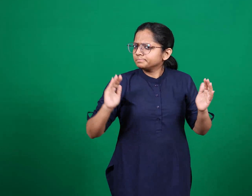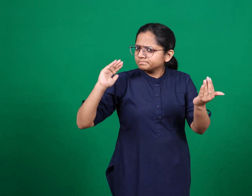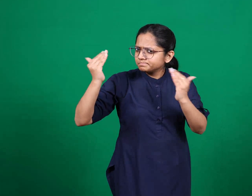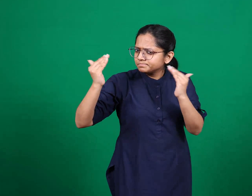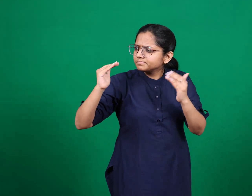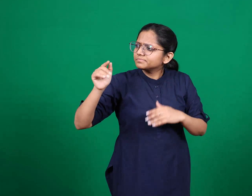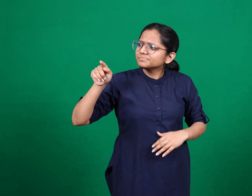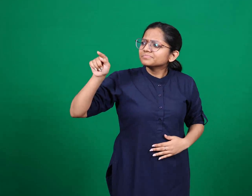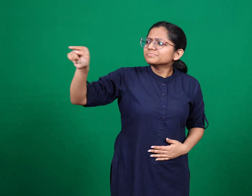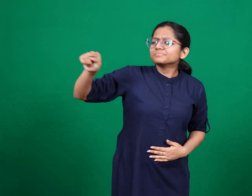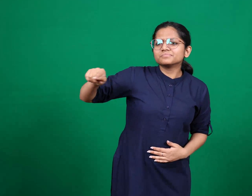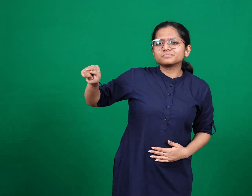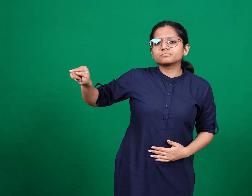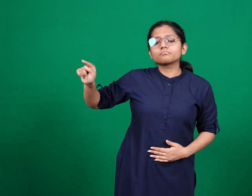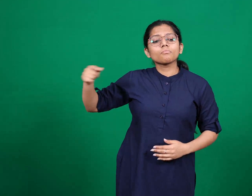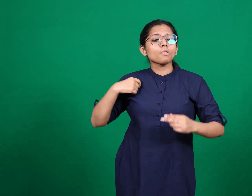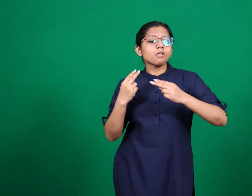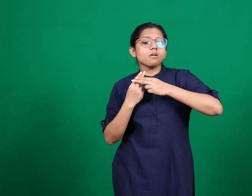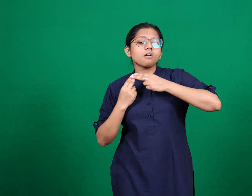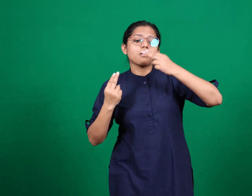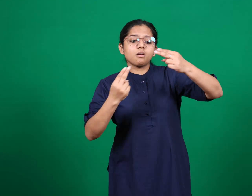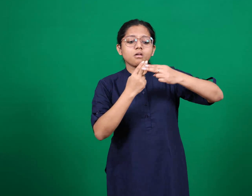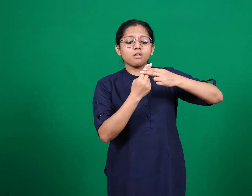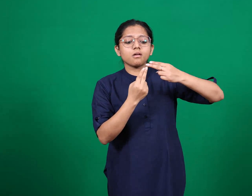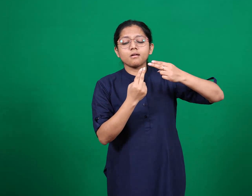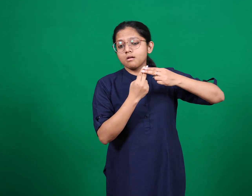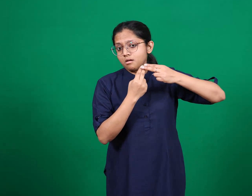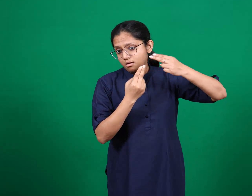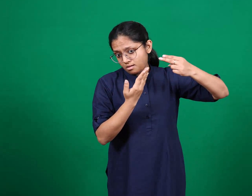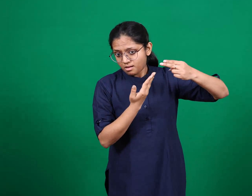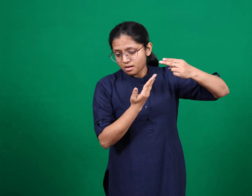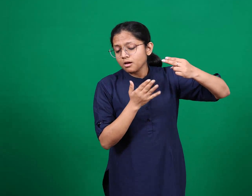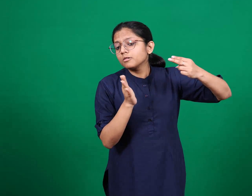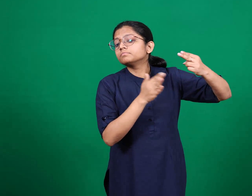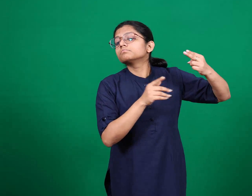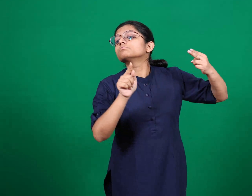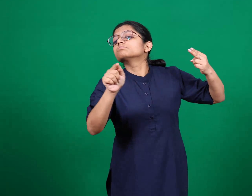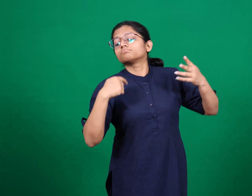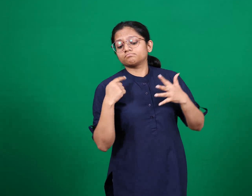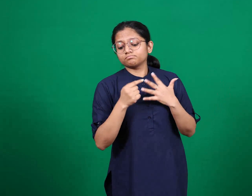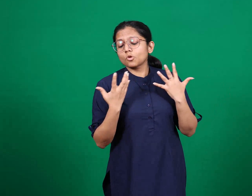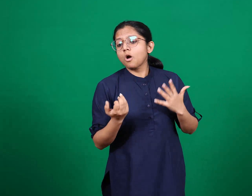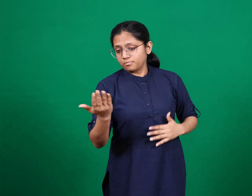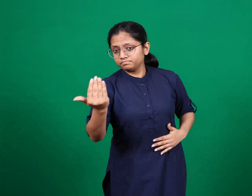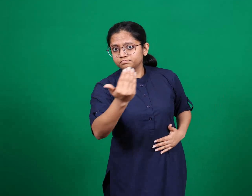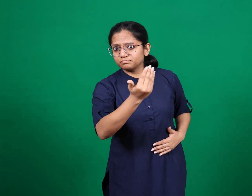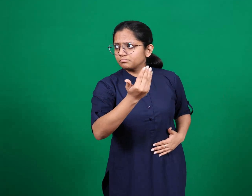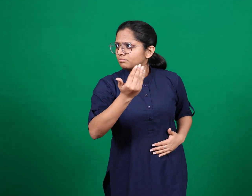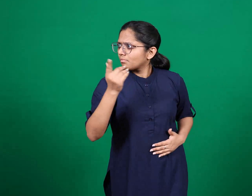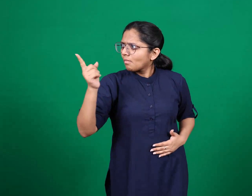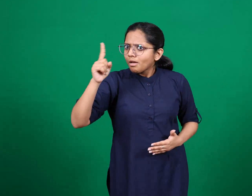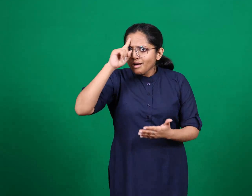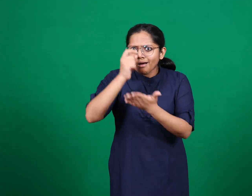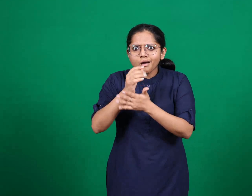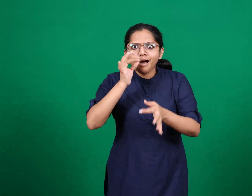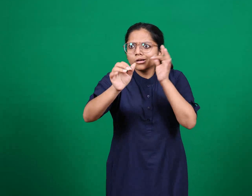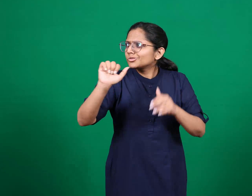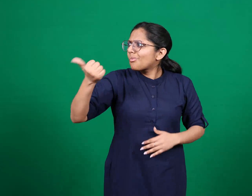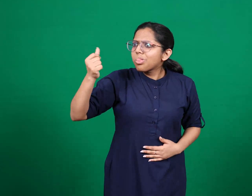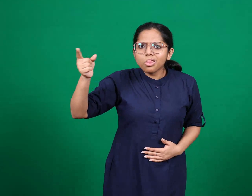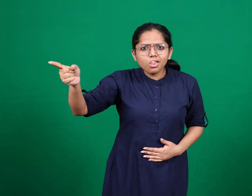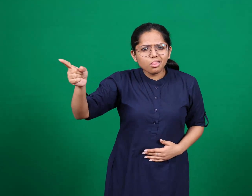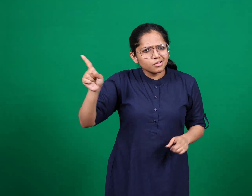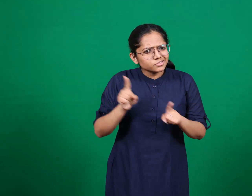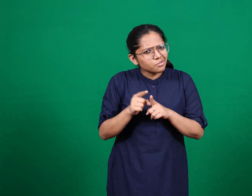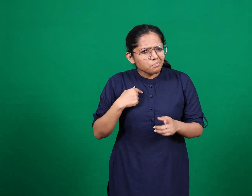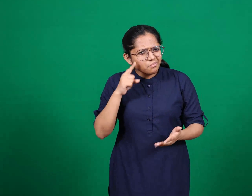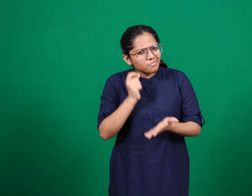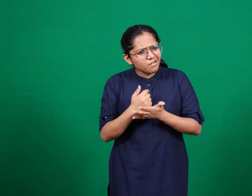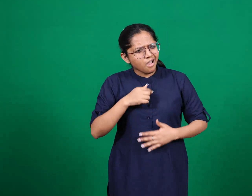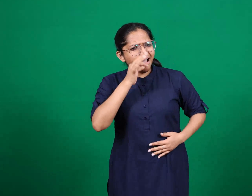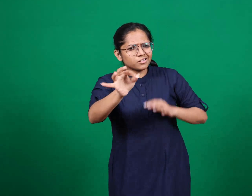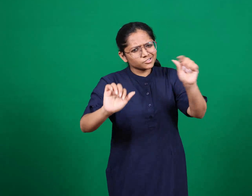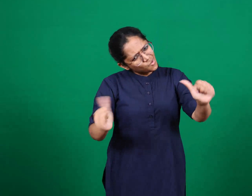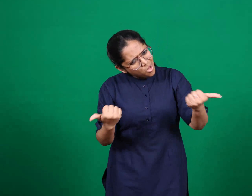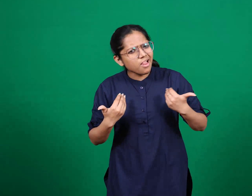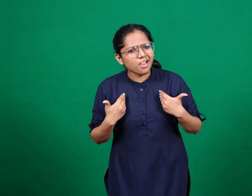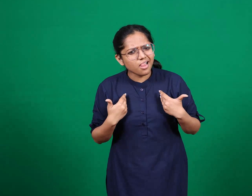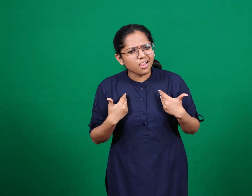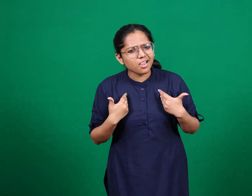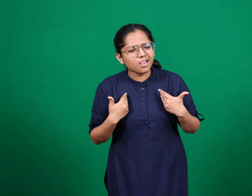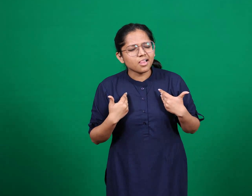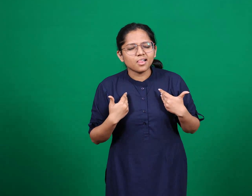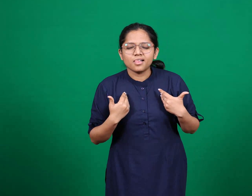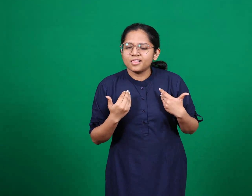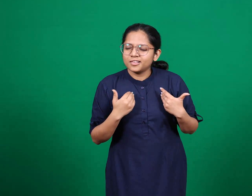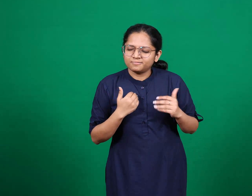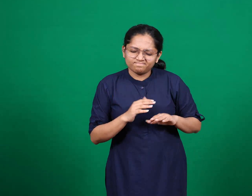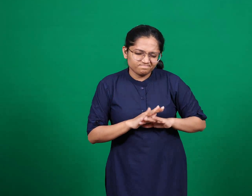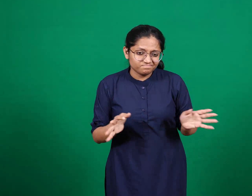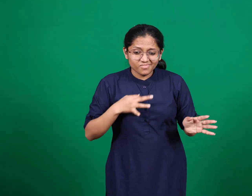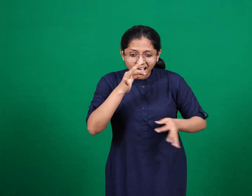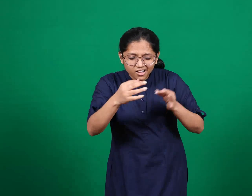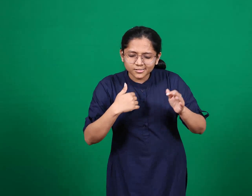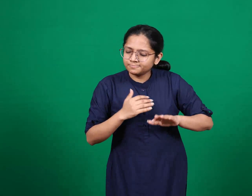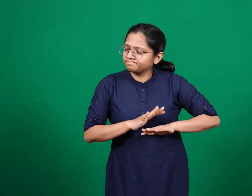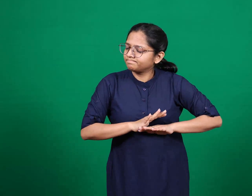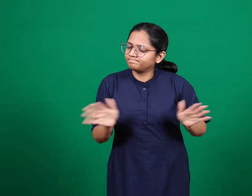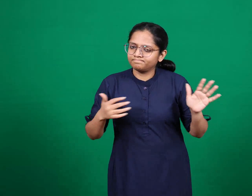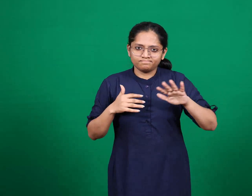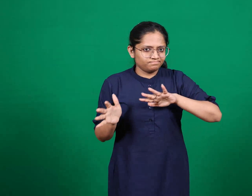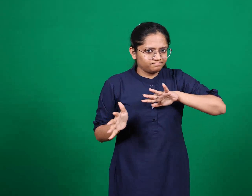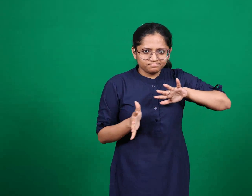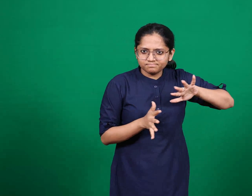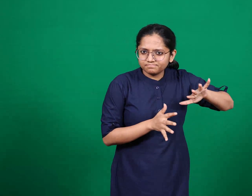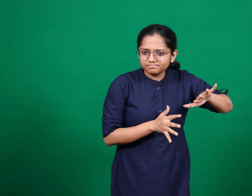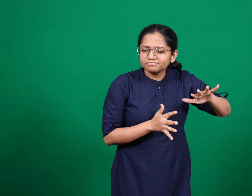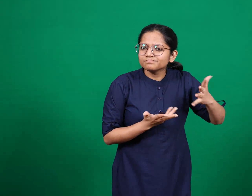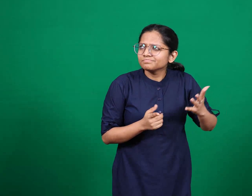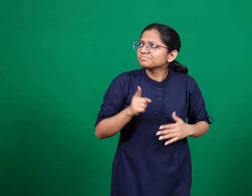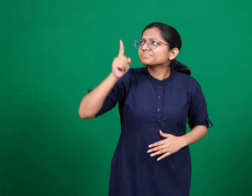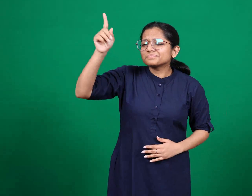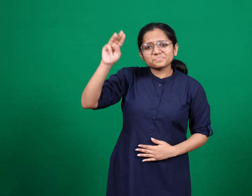But we did not exercise this right.